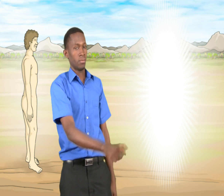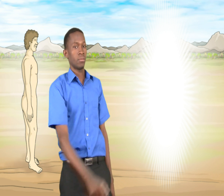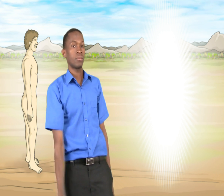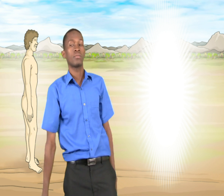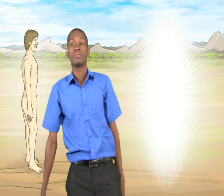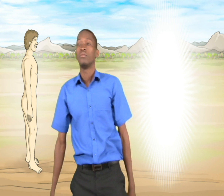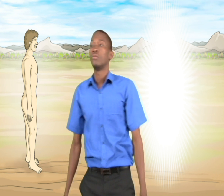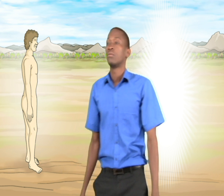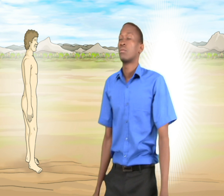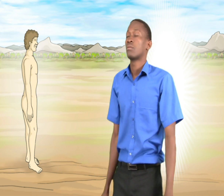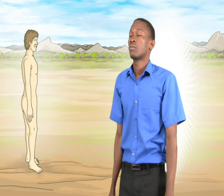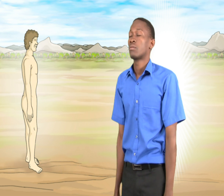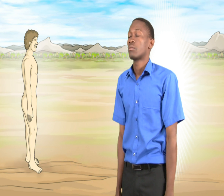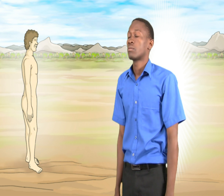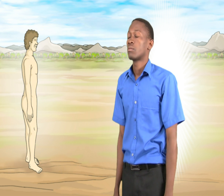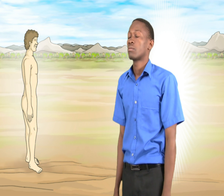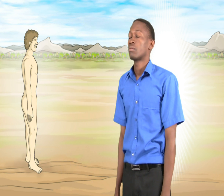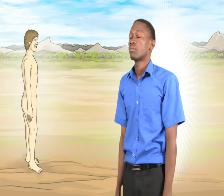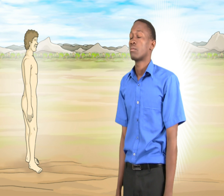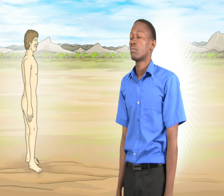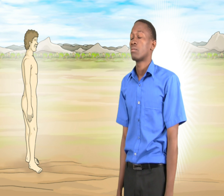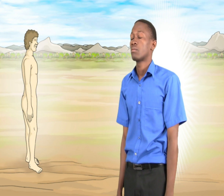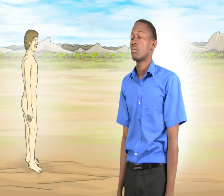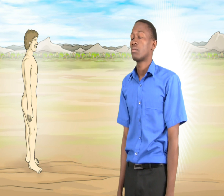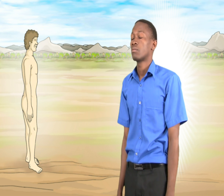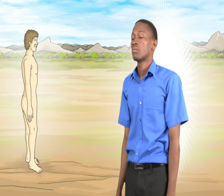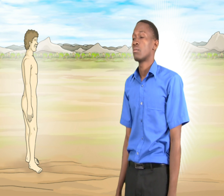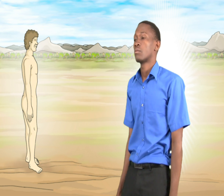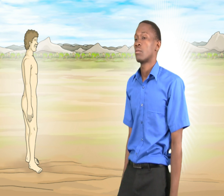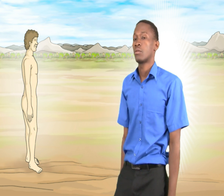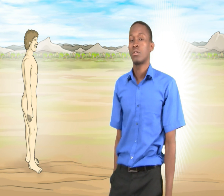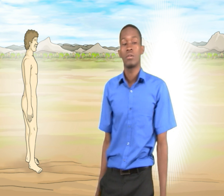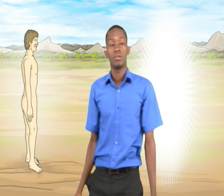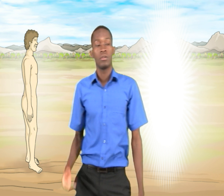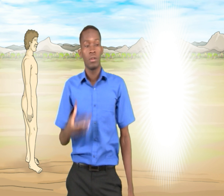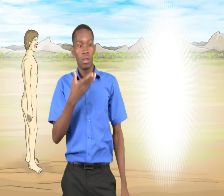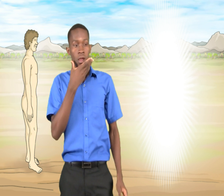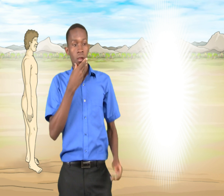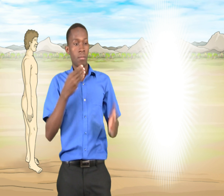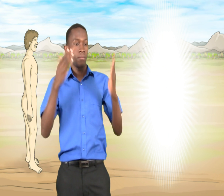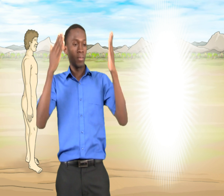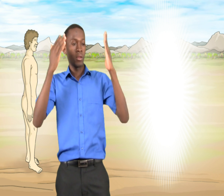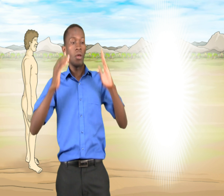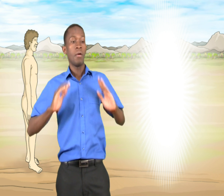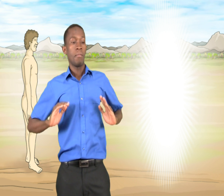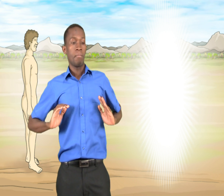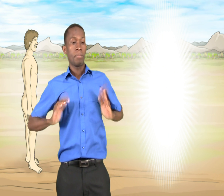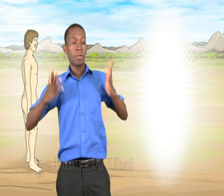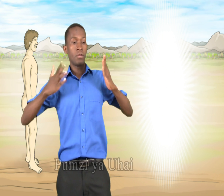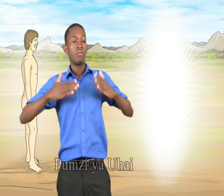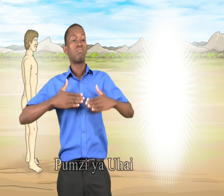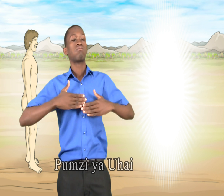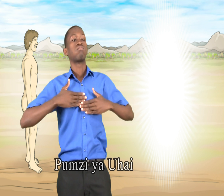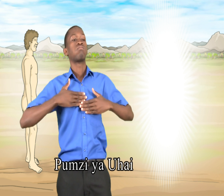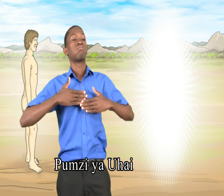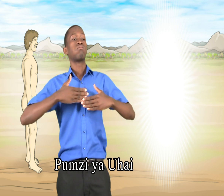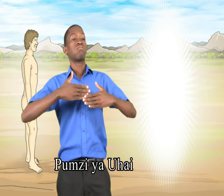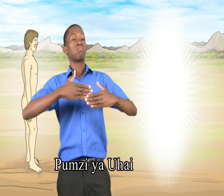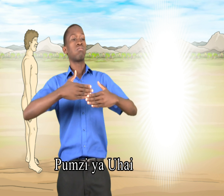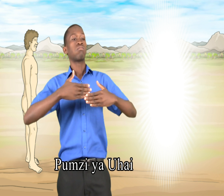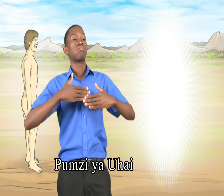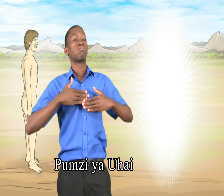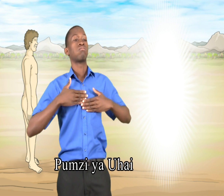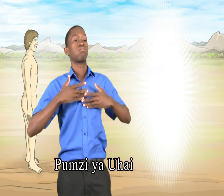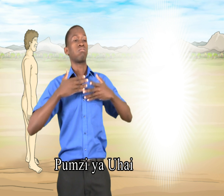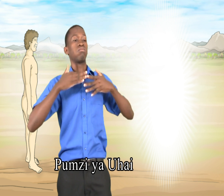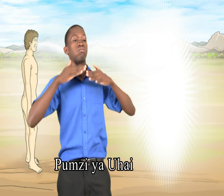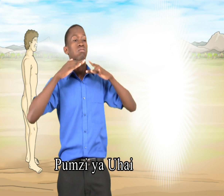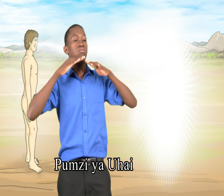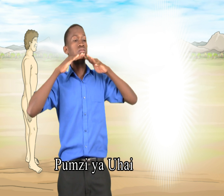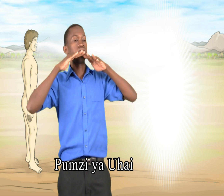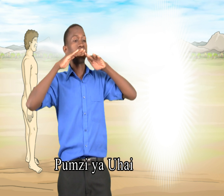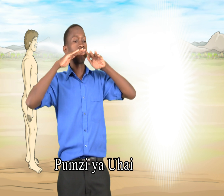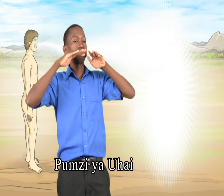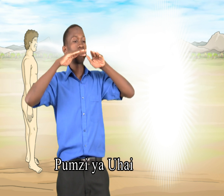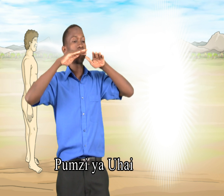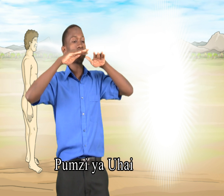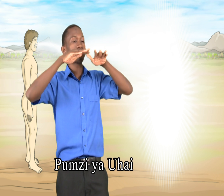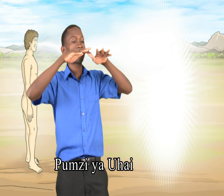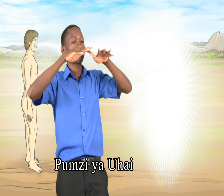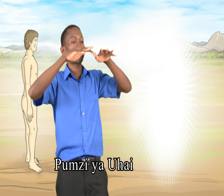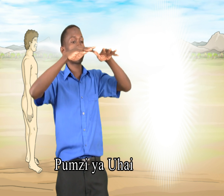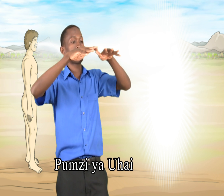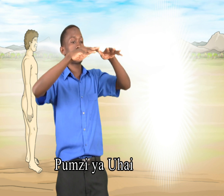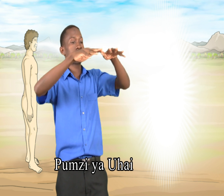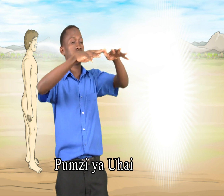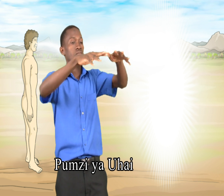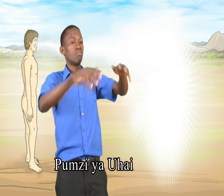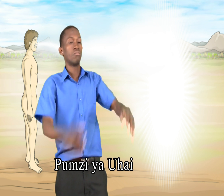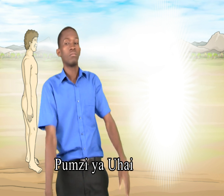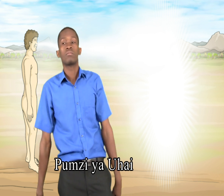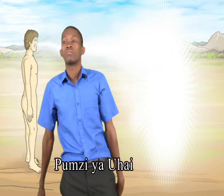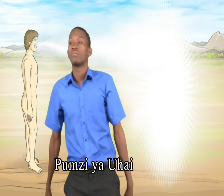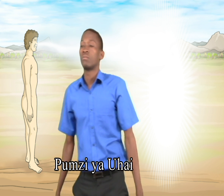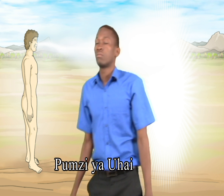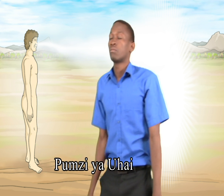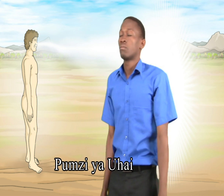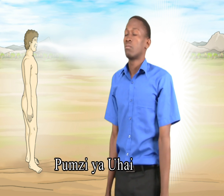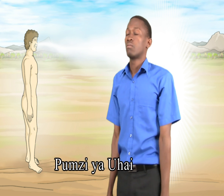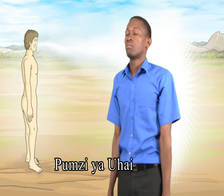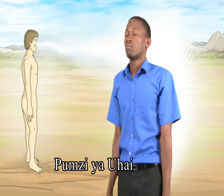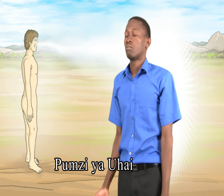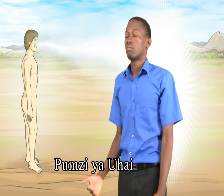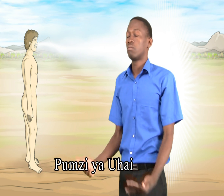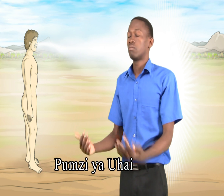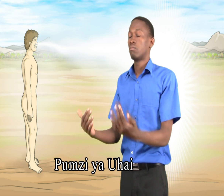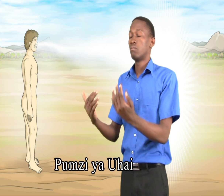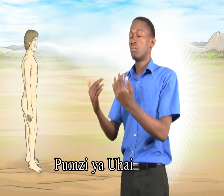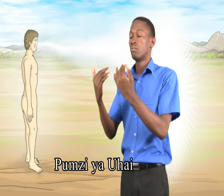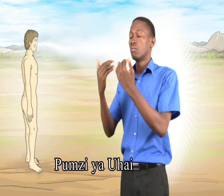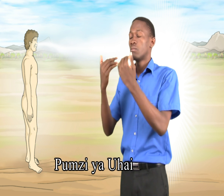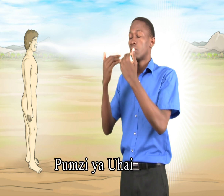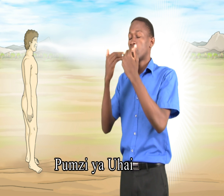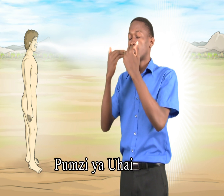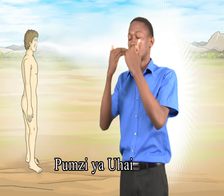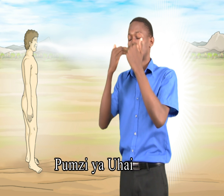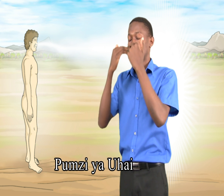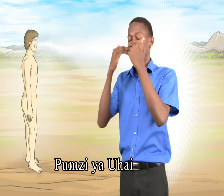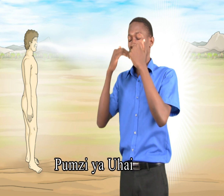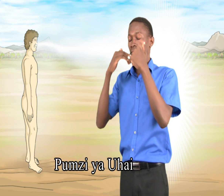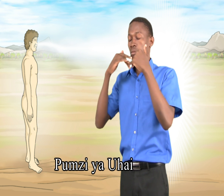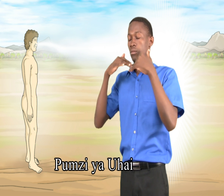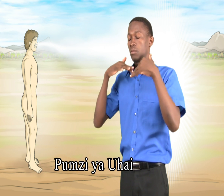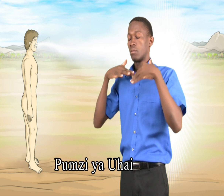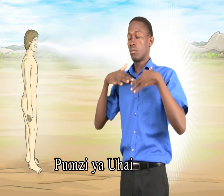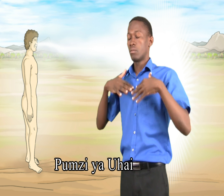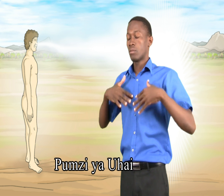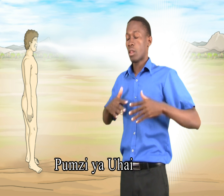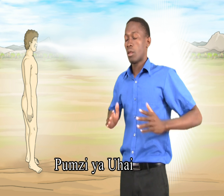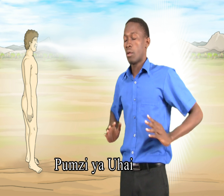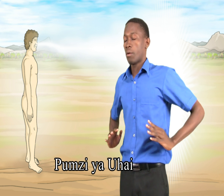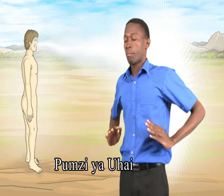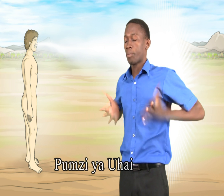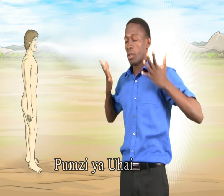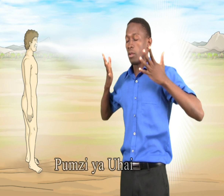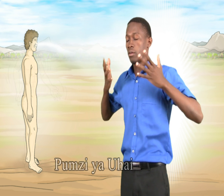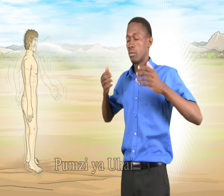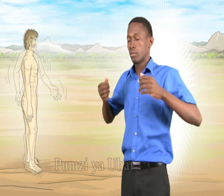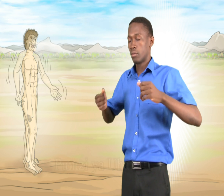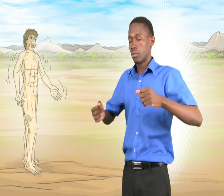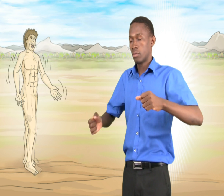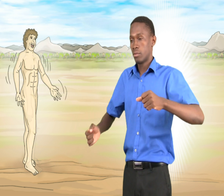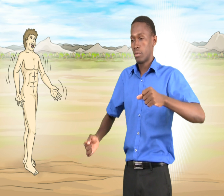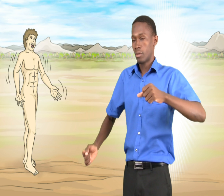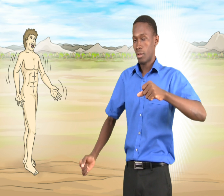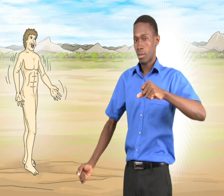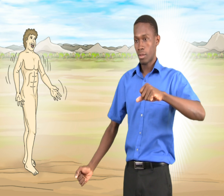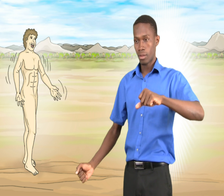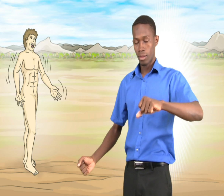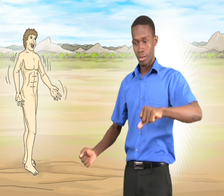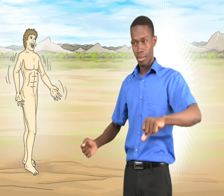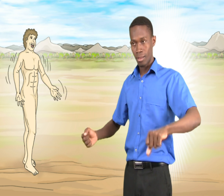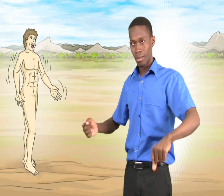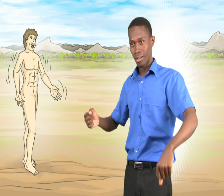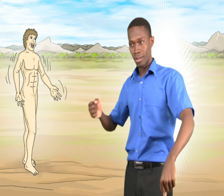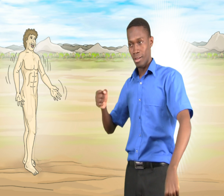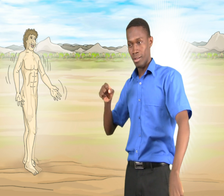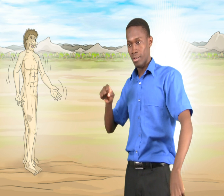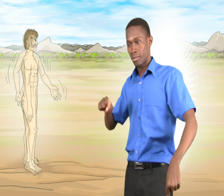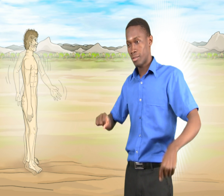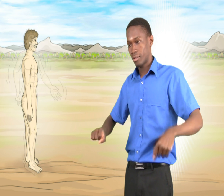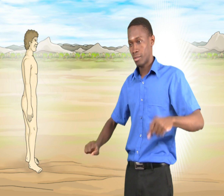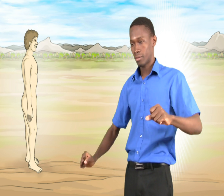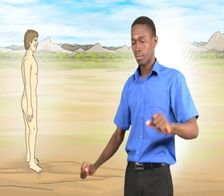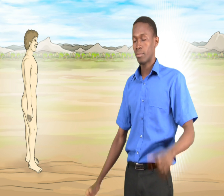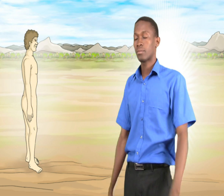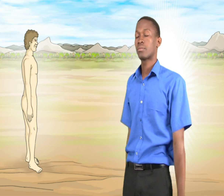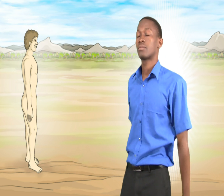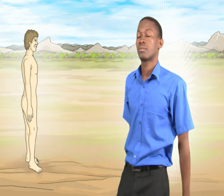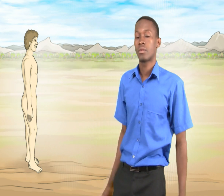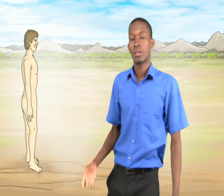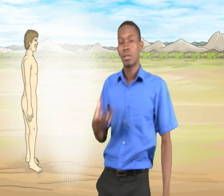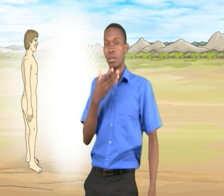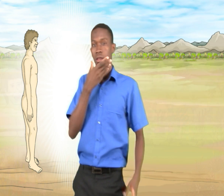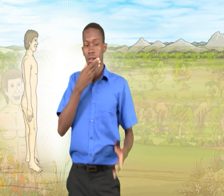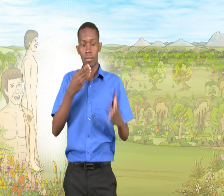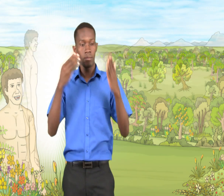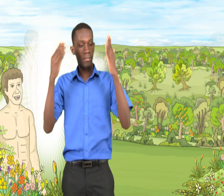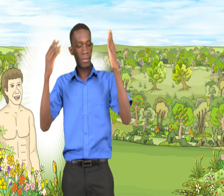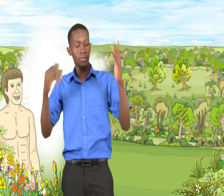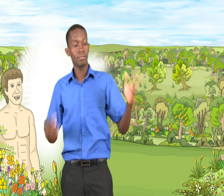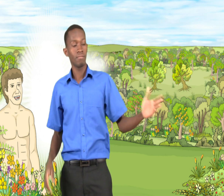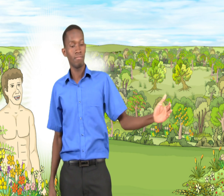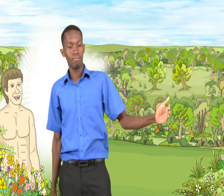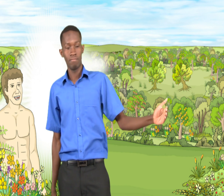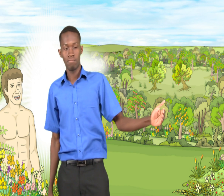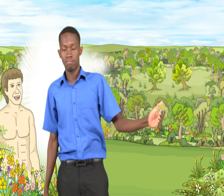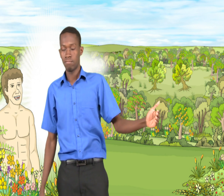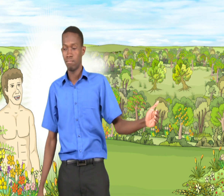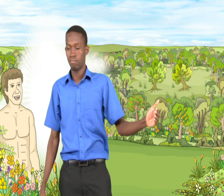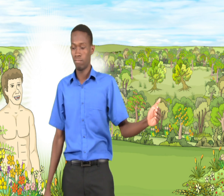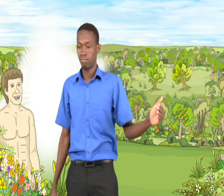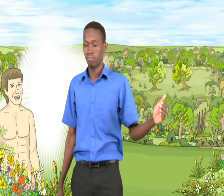Now a river flowed out of Eden to water the garden, and from there it branched into four headwaters: The name of the first river is Pishon; it winds through the whole land of Havilah, where there is gold. And the gold of that land is pure, and bdellium and onyx are found there. The name of the second river is Gihon; it winds through the whole land of Cush. The name of the third river is Hiddekel; it runs along the east side of Assyria. And the fourth river is the Euphrates.